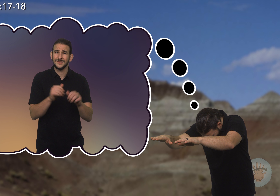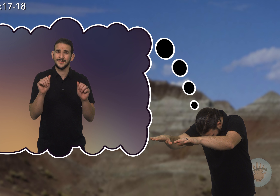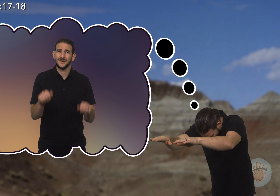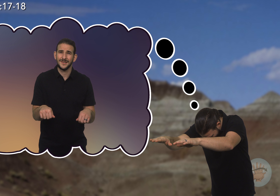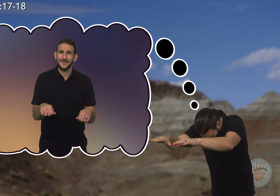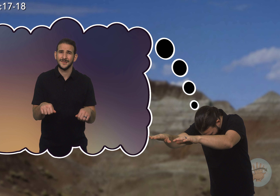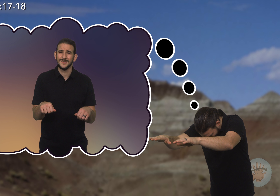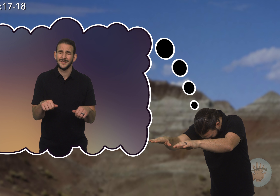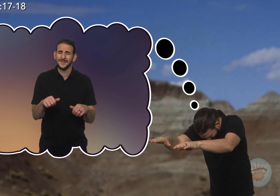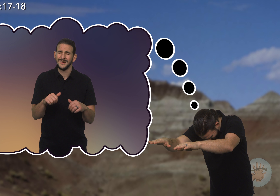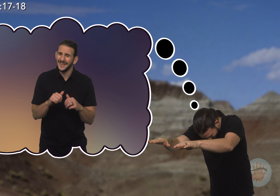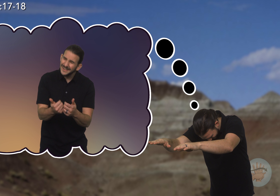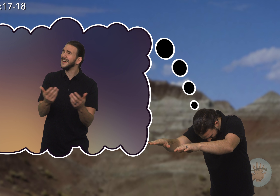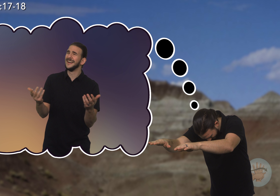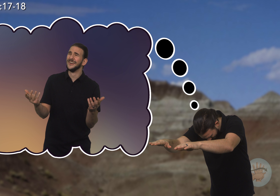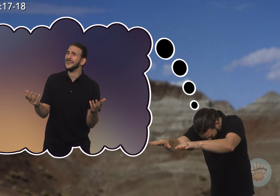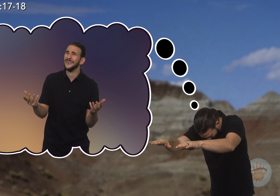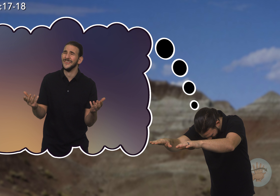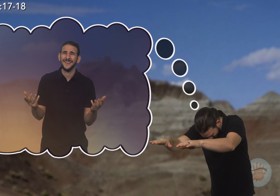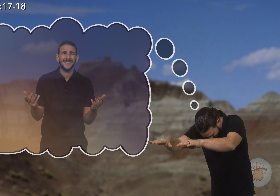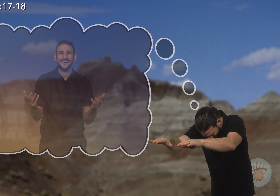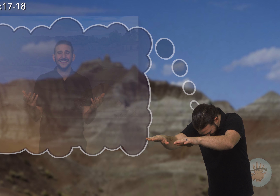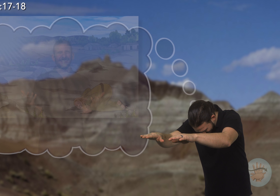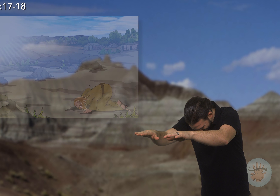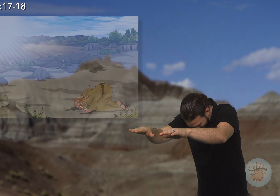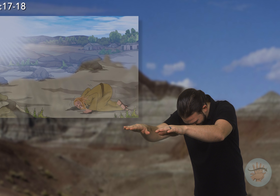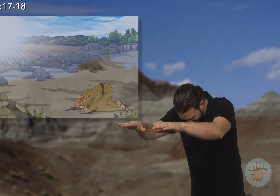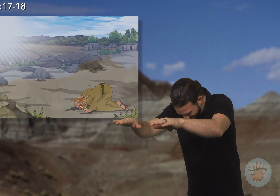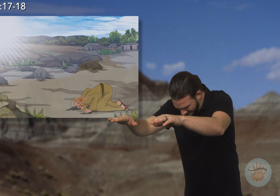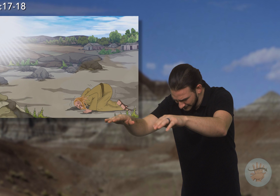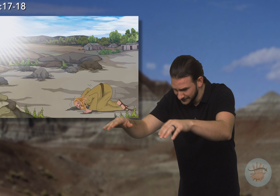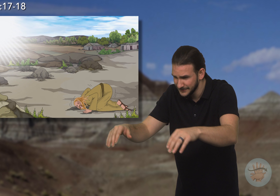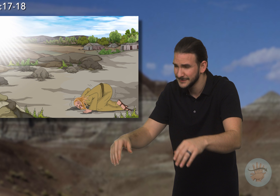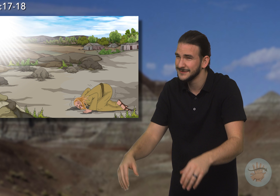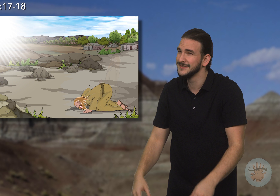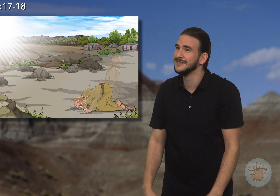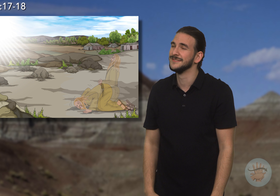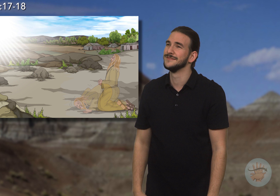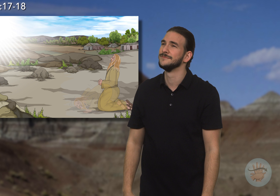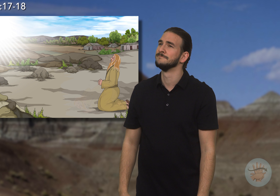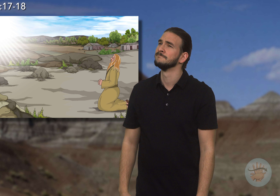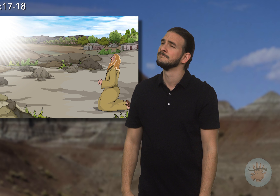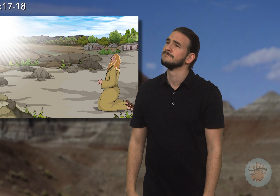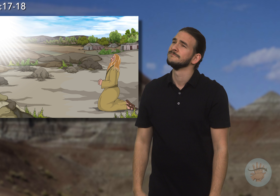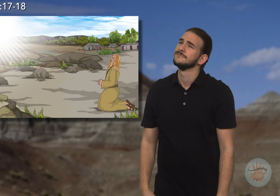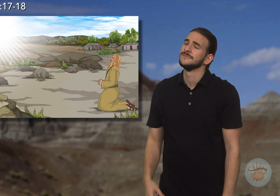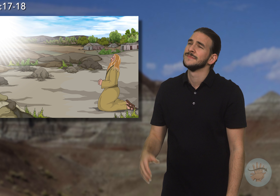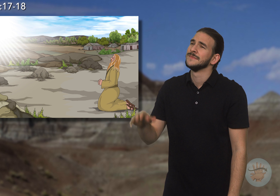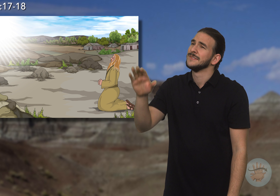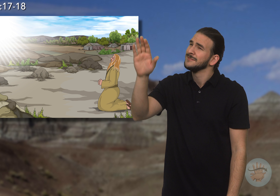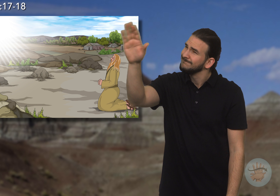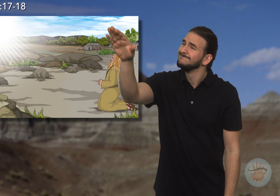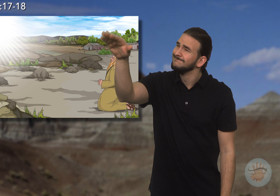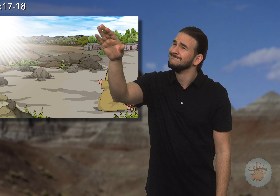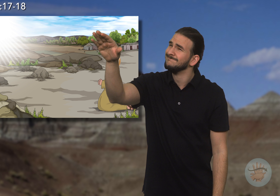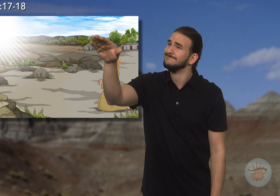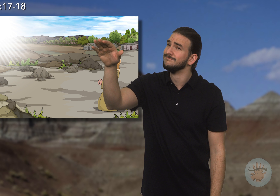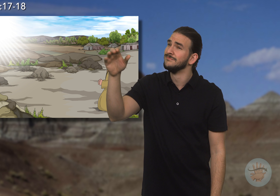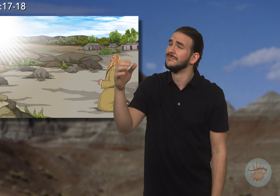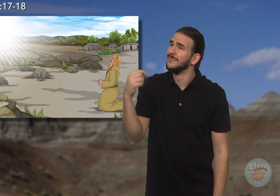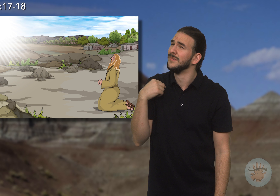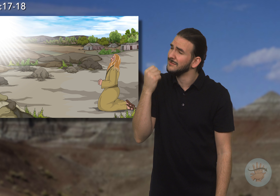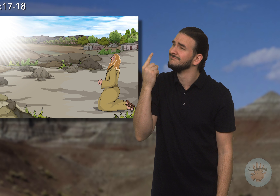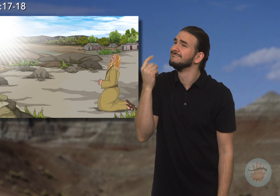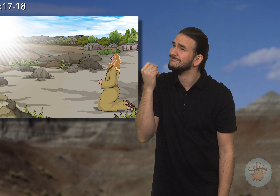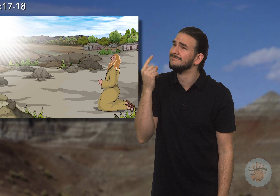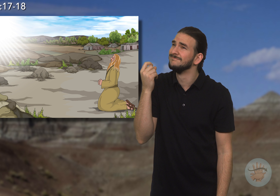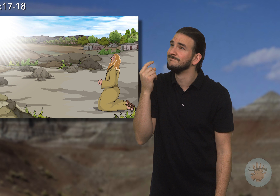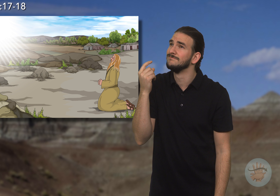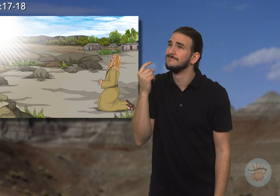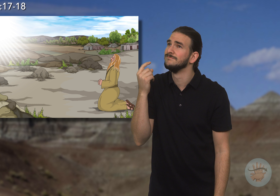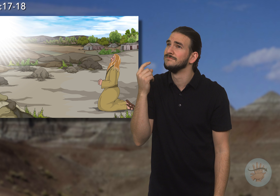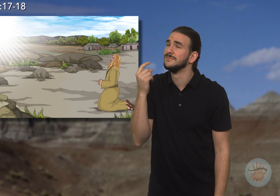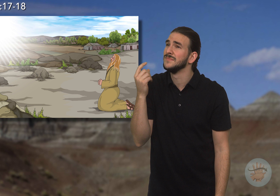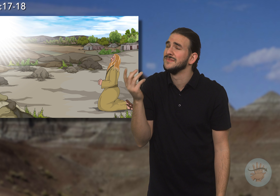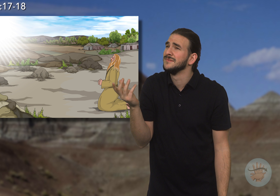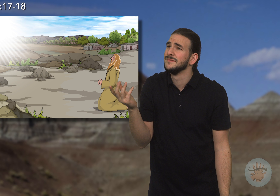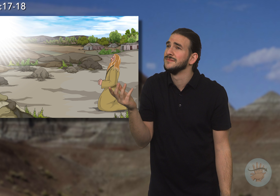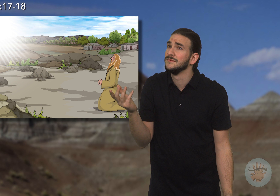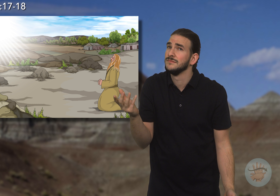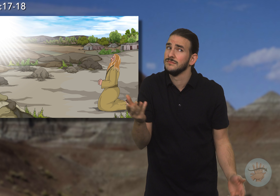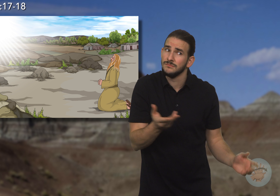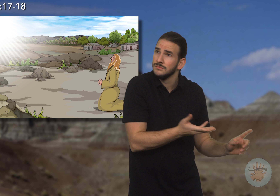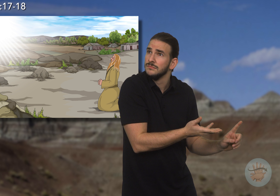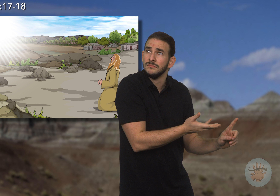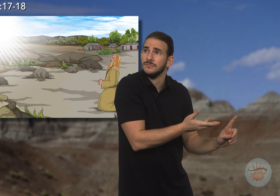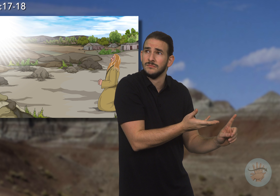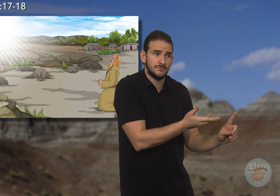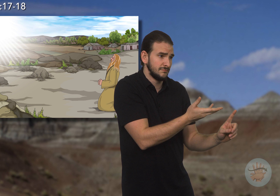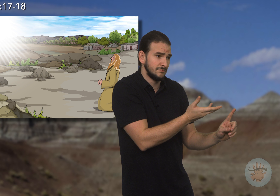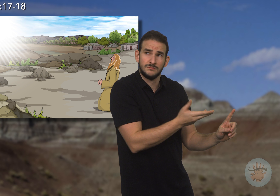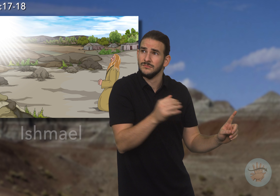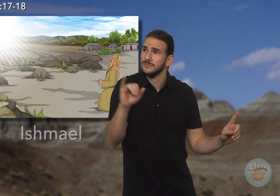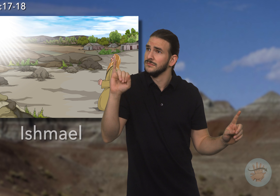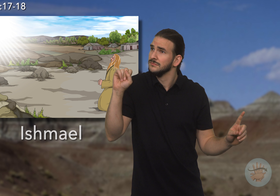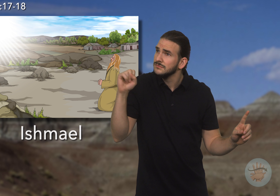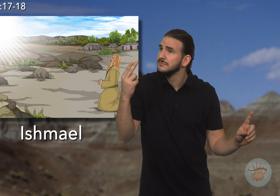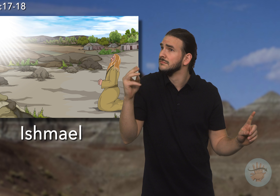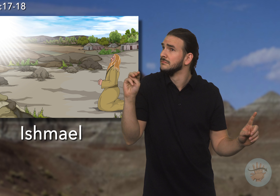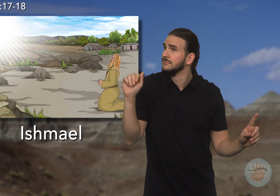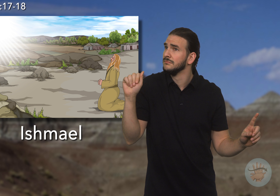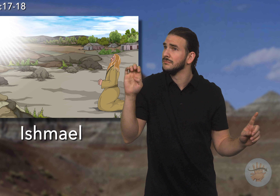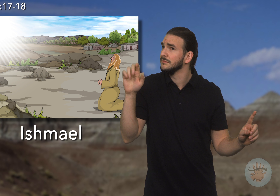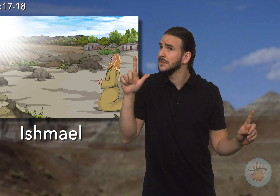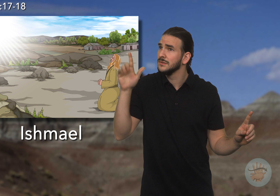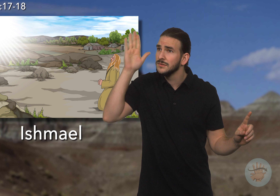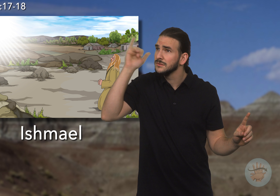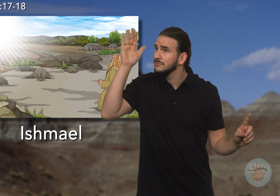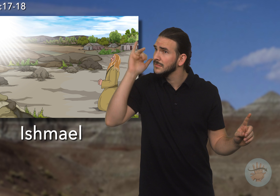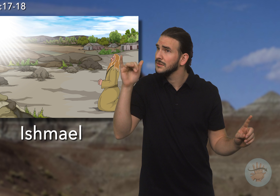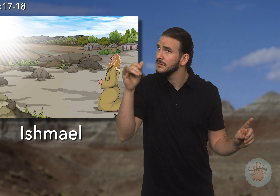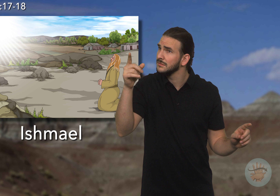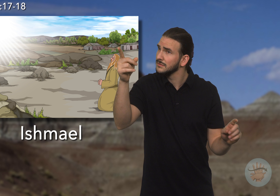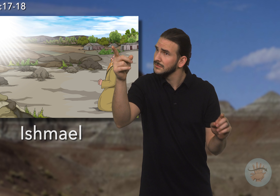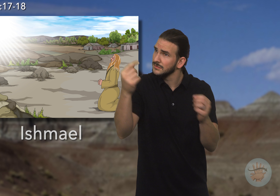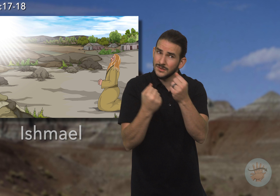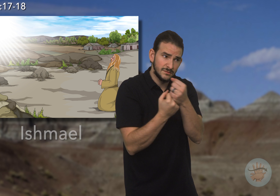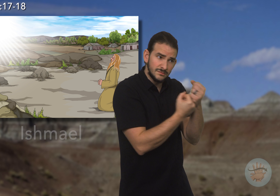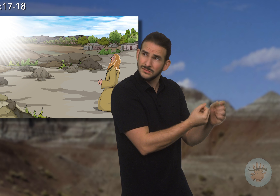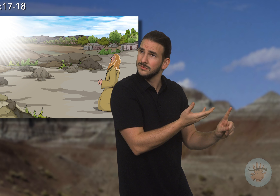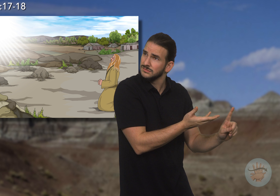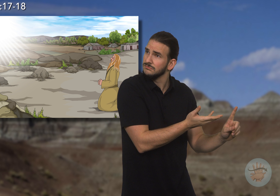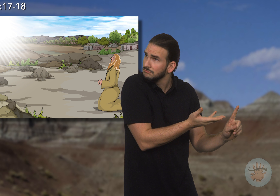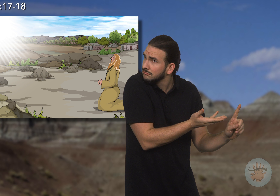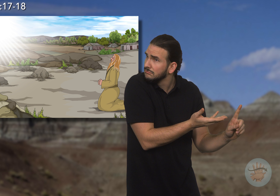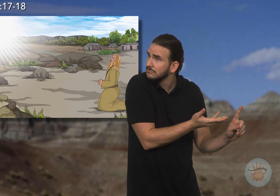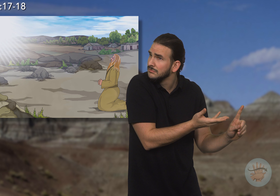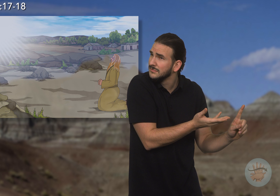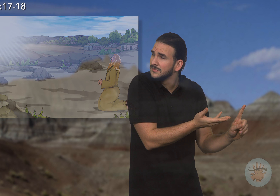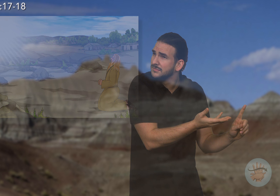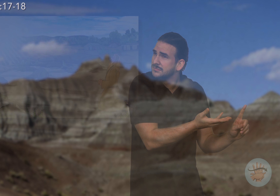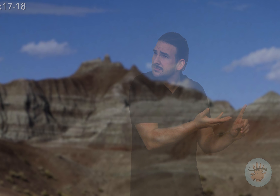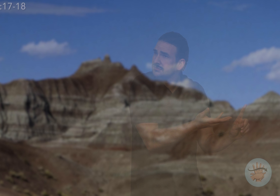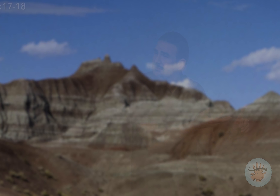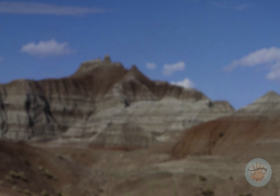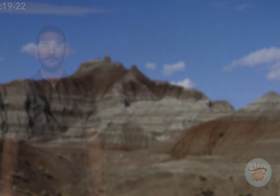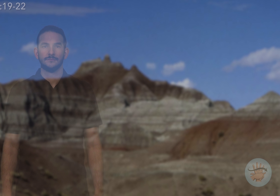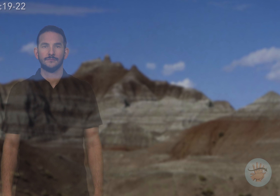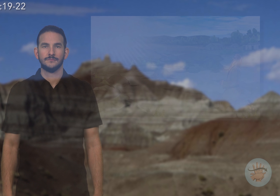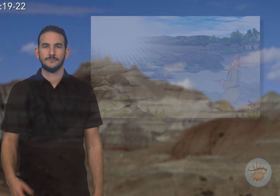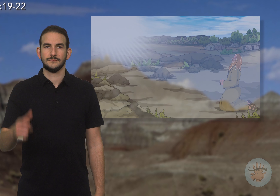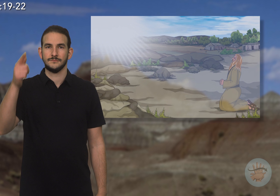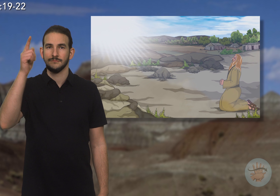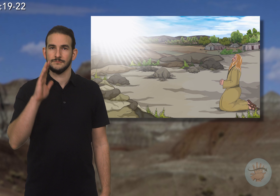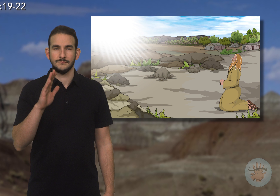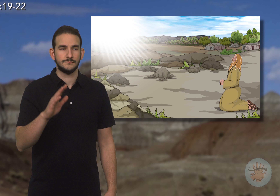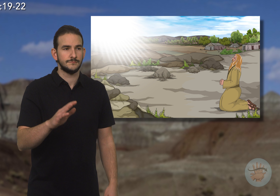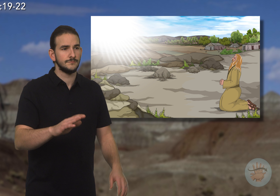Can Sarah give birth at the age of ninety?” And Abraham said to God, “O that Ishmael might live under Your blessing!”